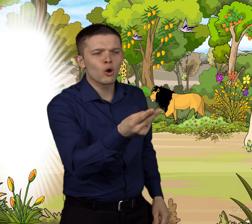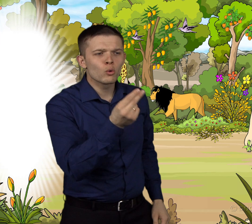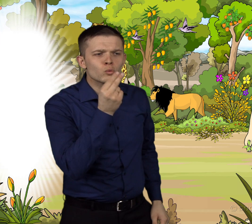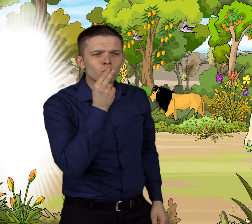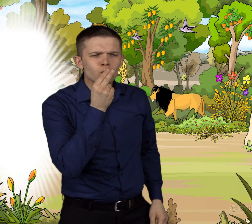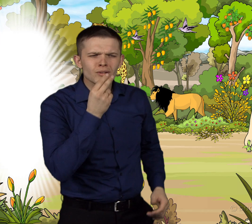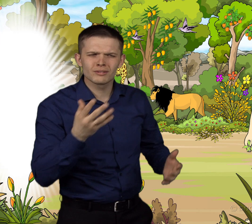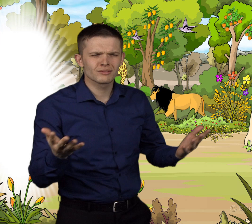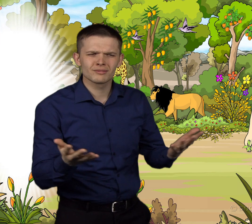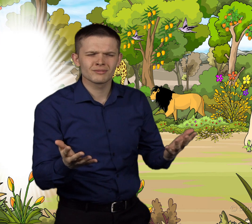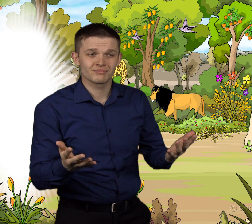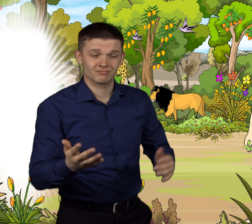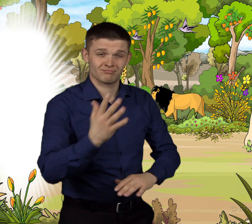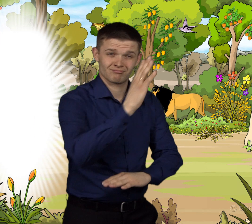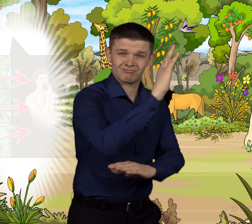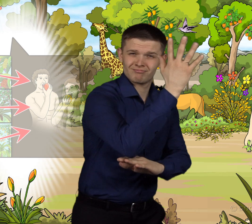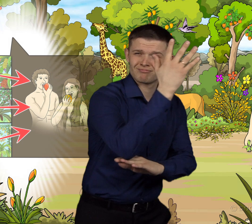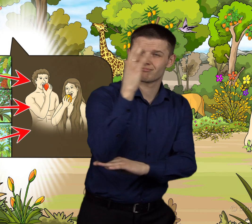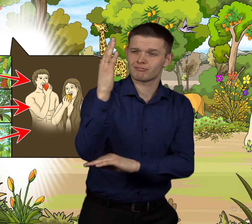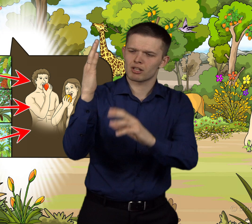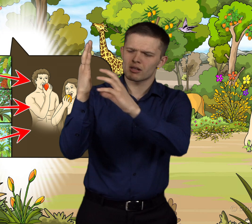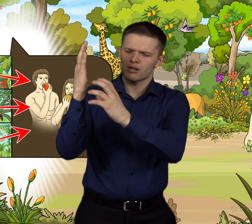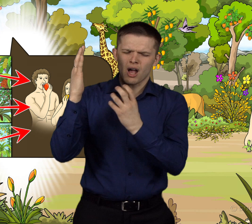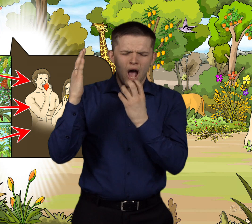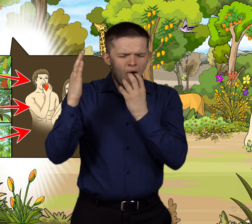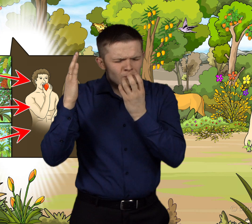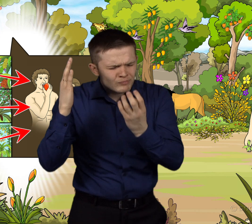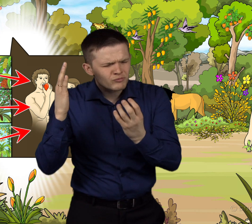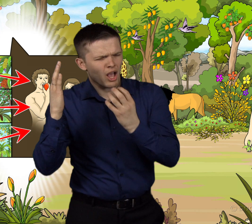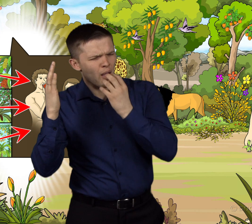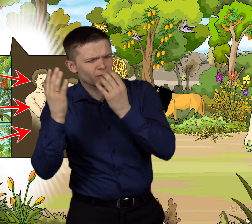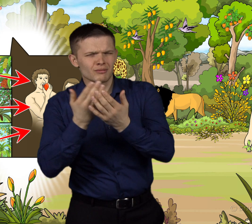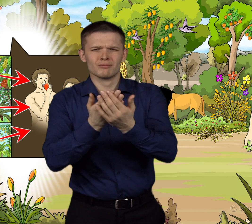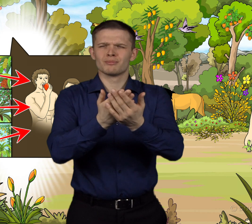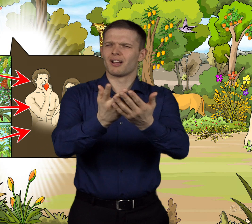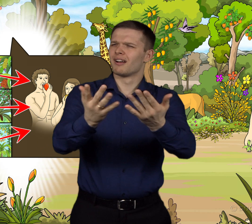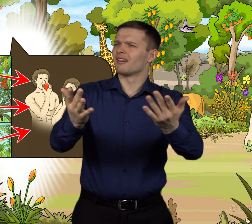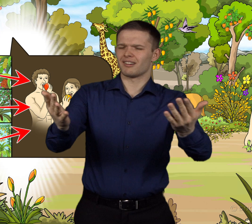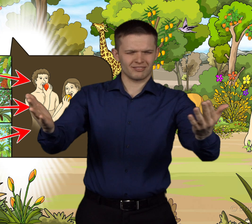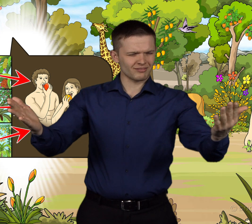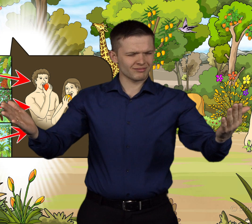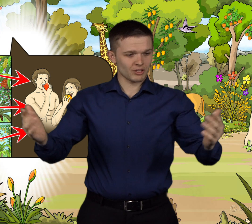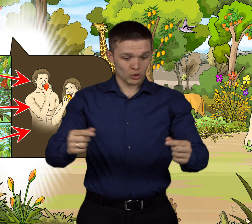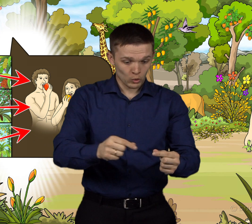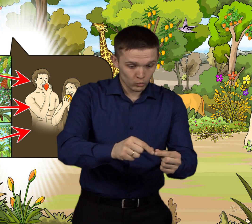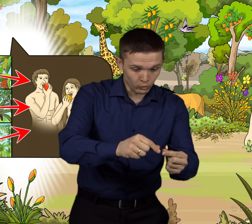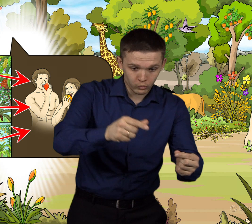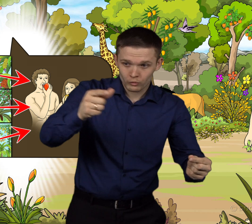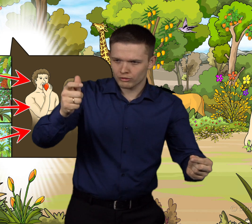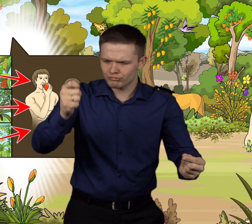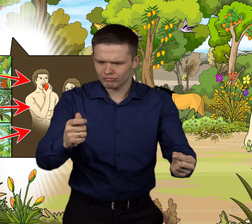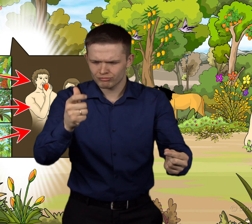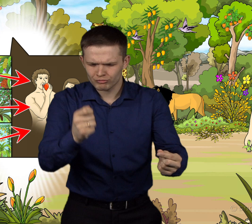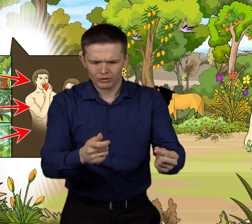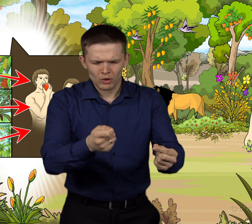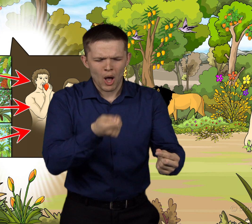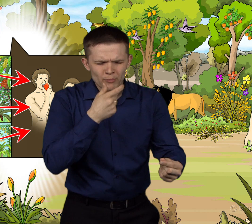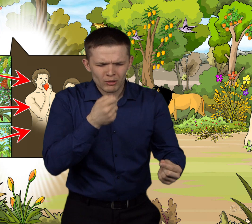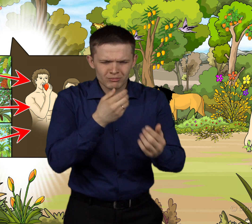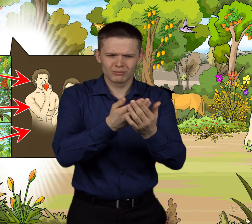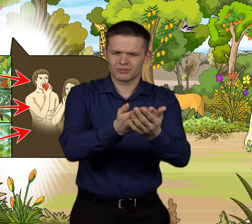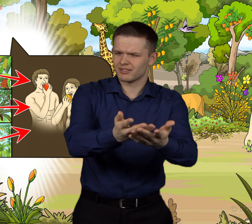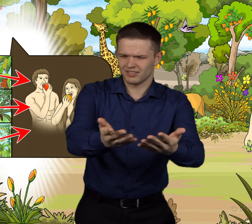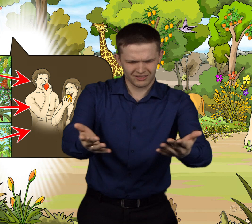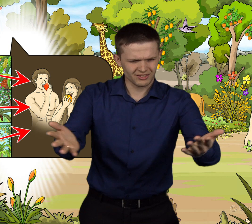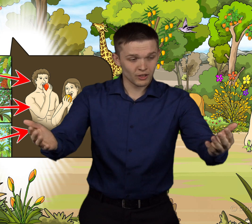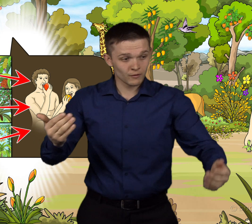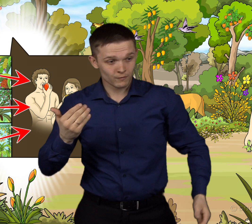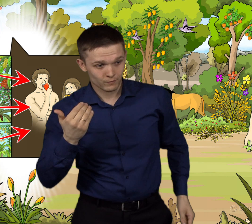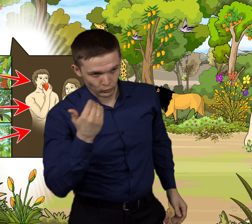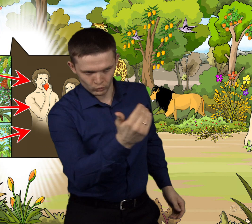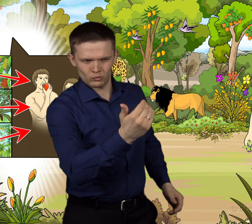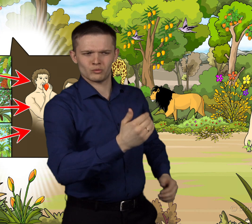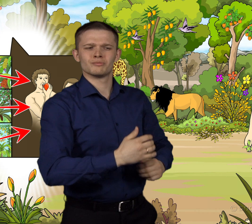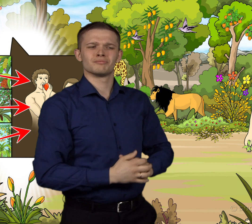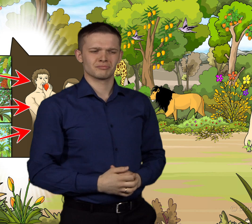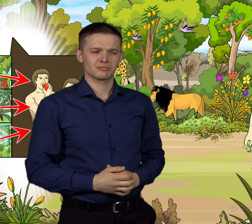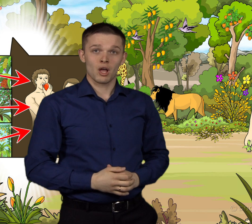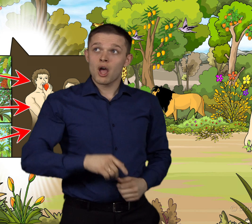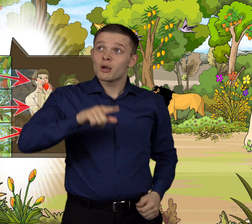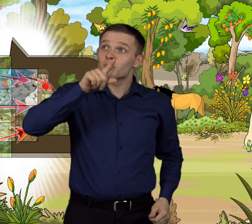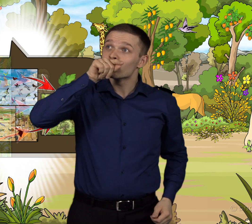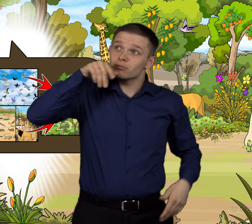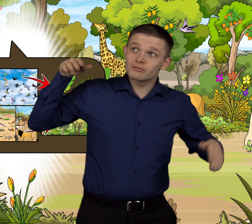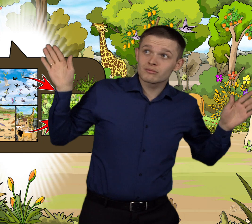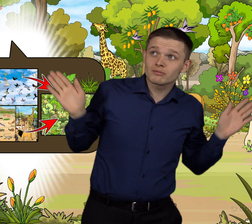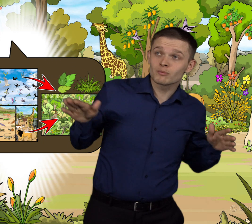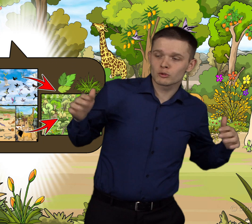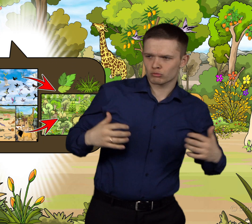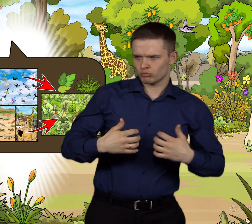Then God said, “Behold, I have given you every seed-bearing plant on the face of all the earth, and every tree whose fruit contains seed. They will be yours for food.